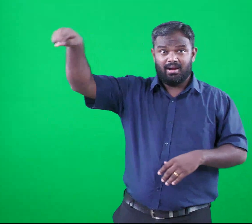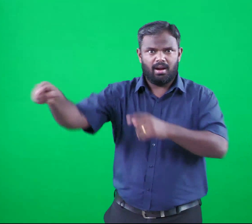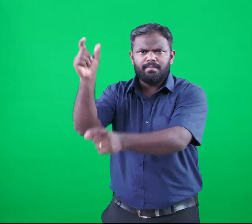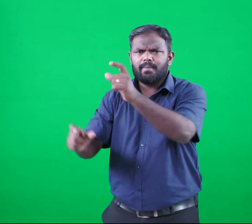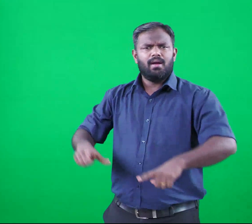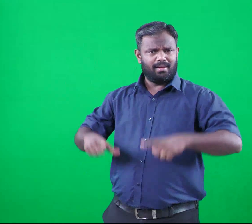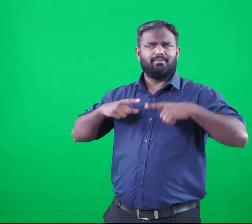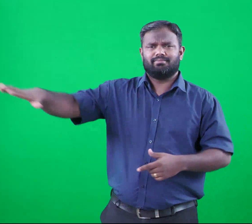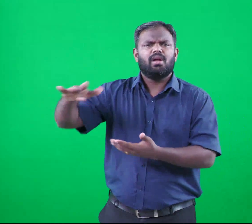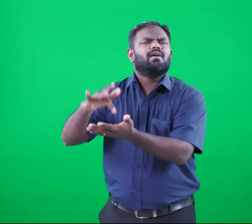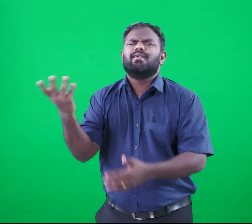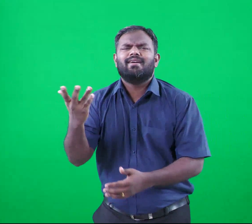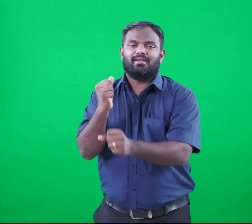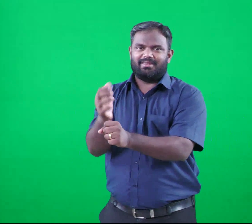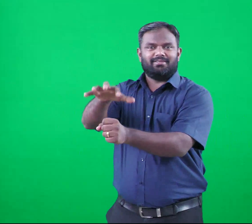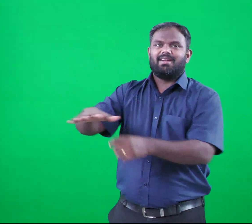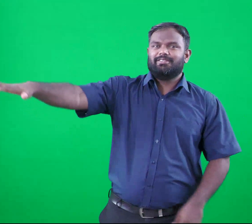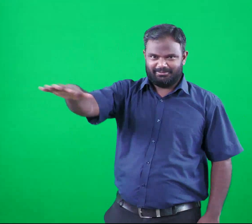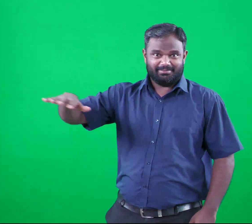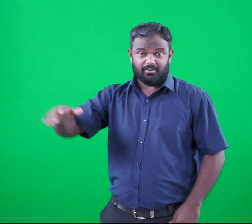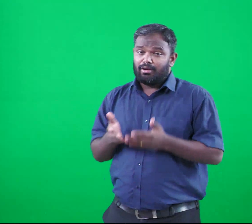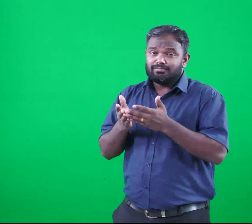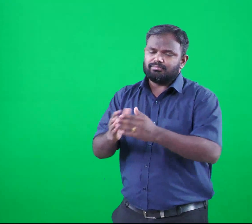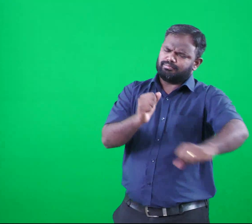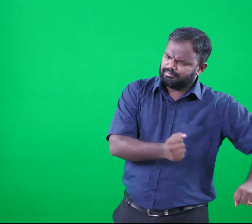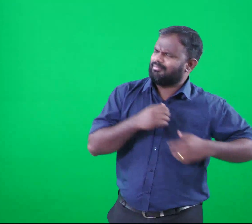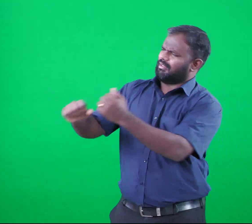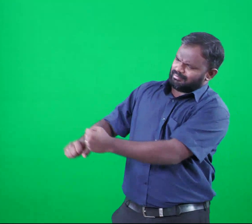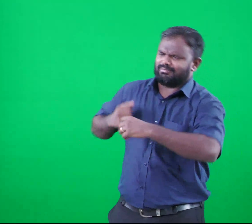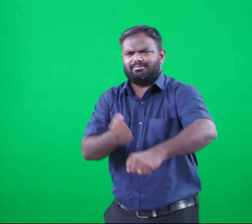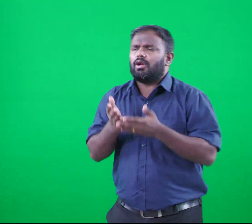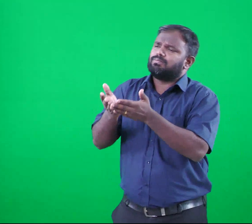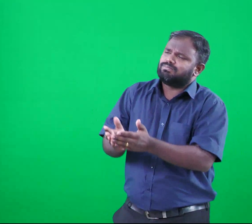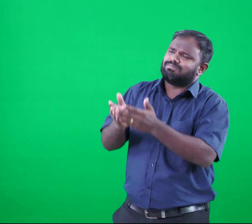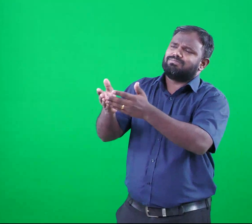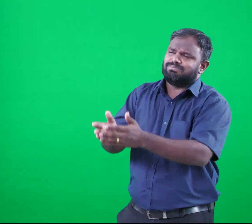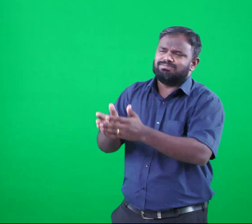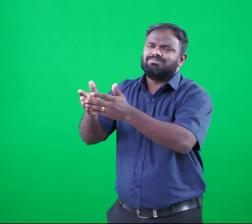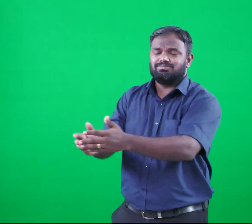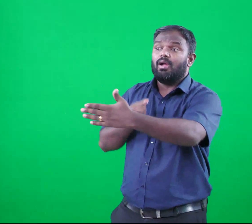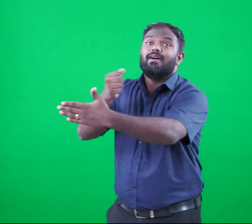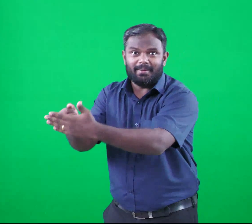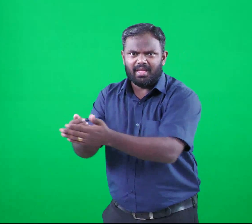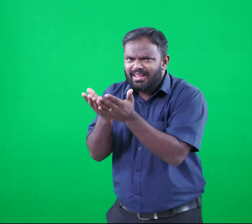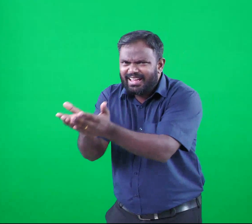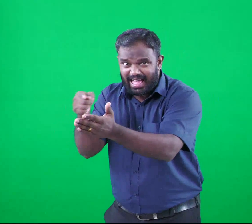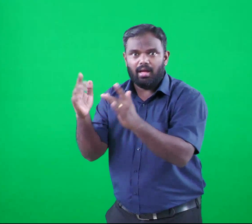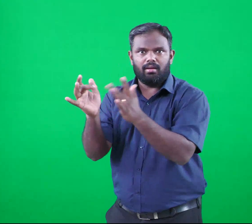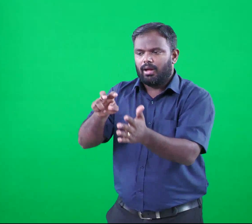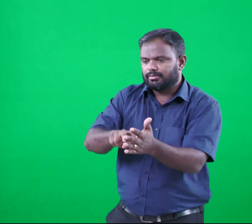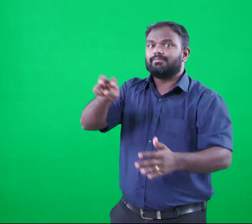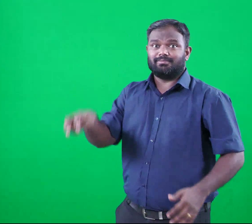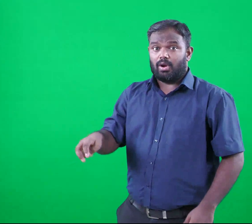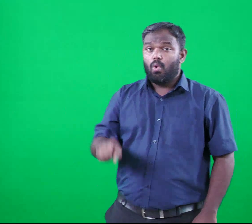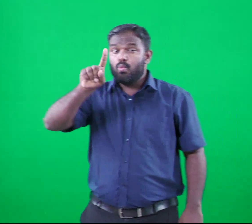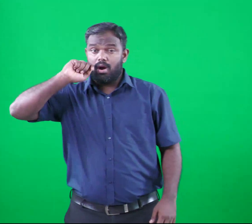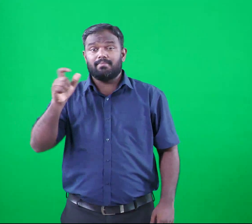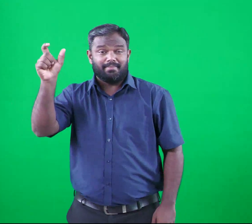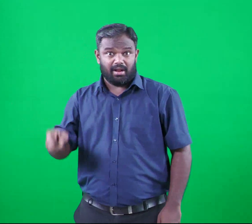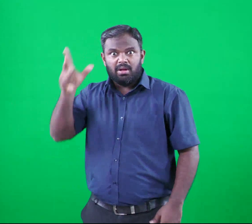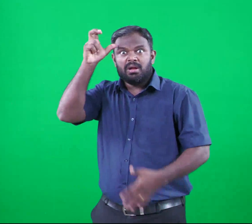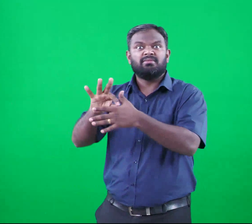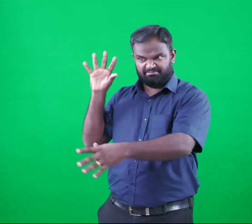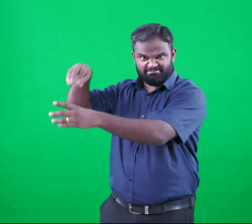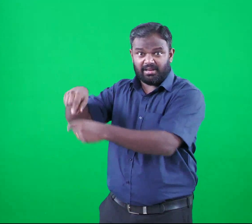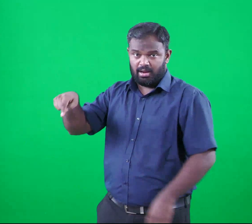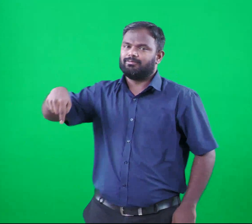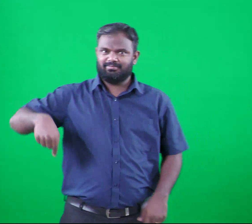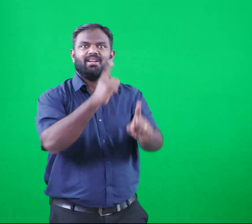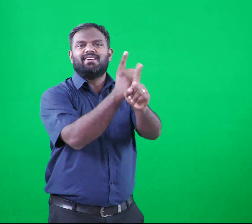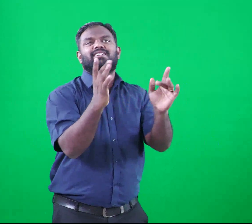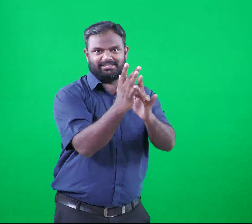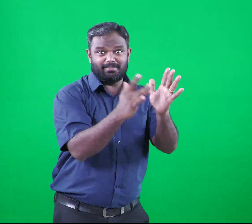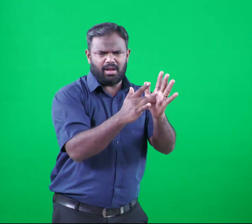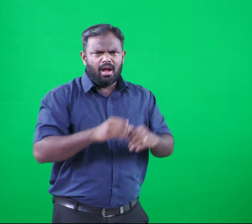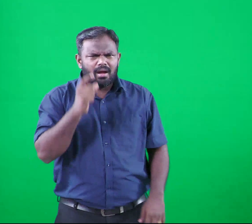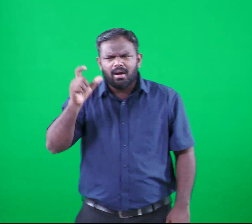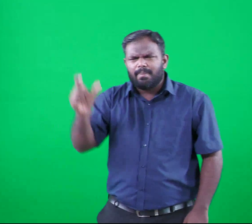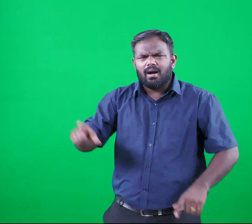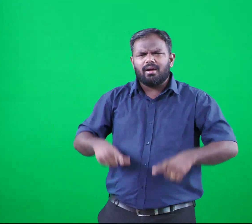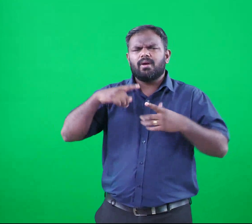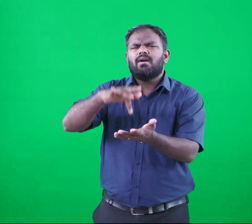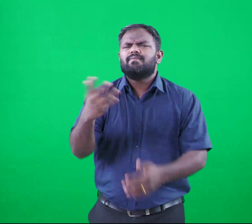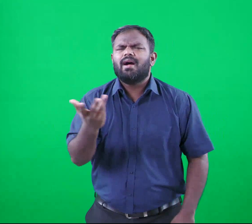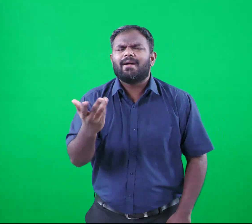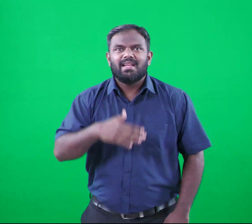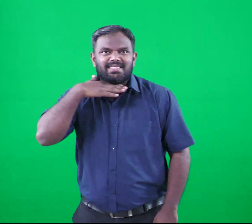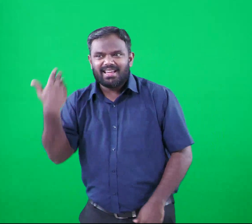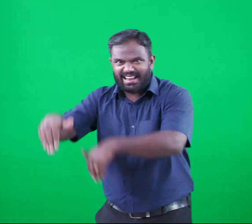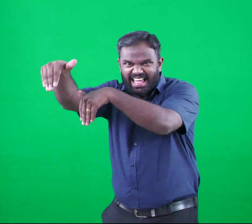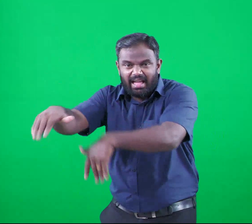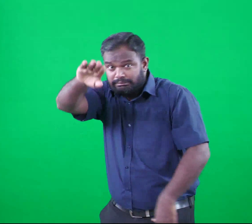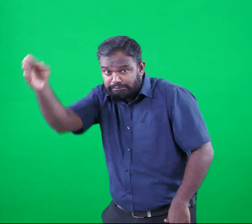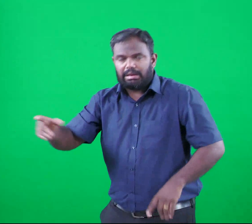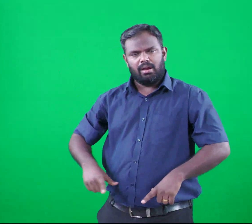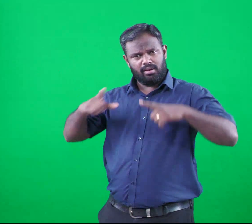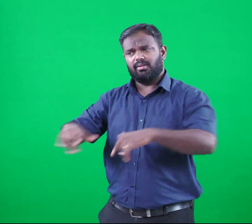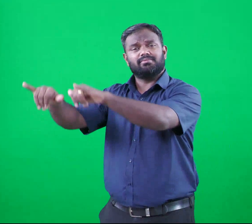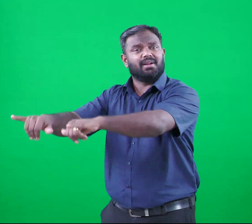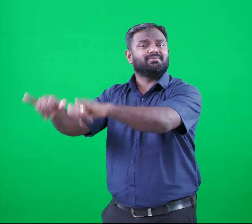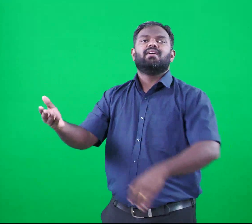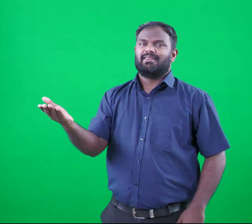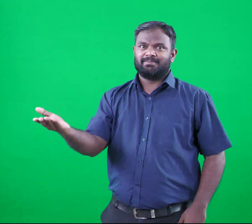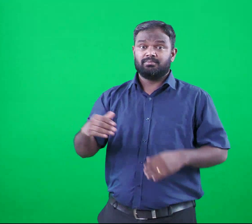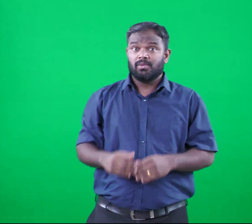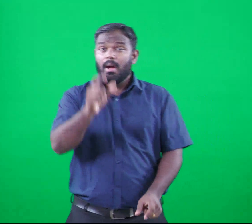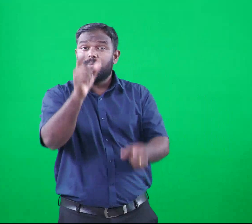As soon as Jesus got out of the boat, He was met by a man with an unclean spirit, who was coming from the tombs.